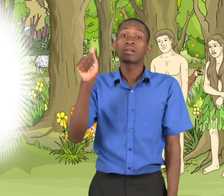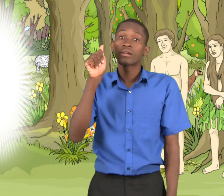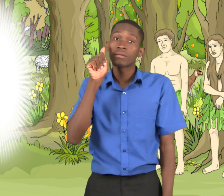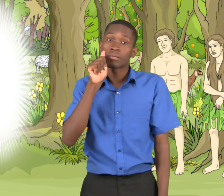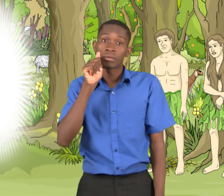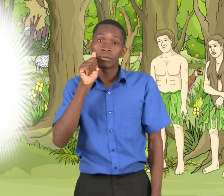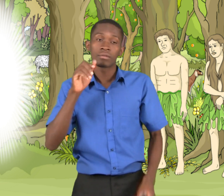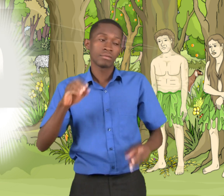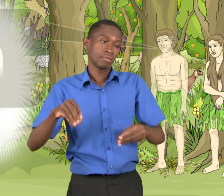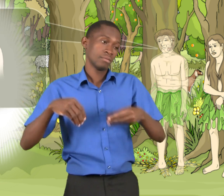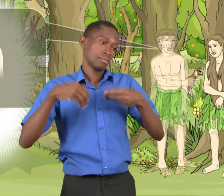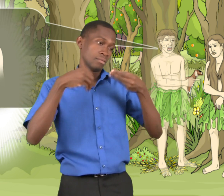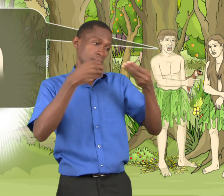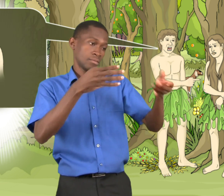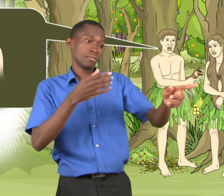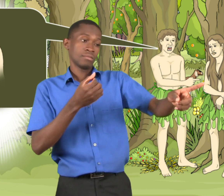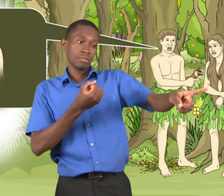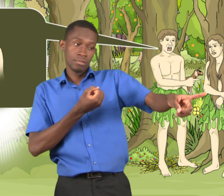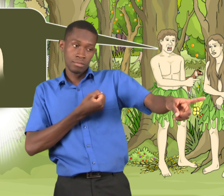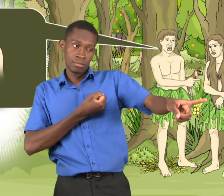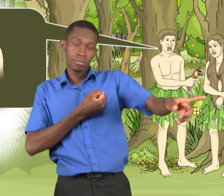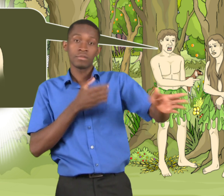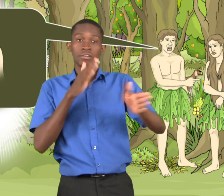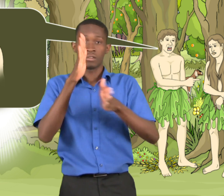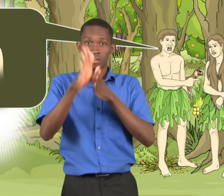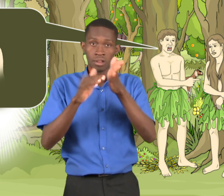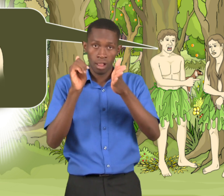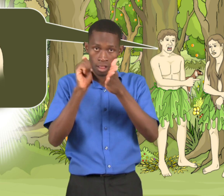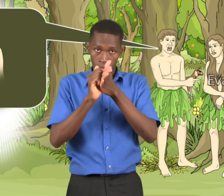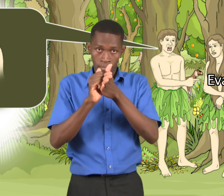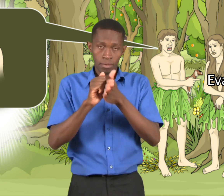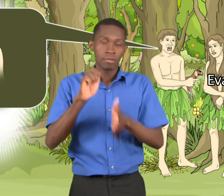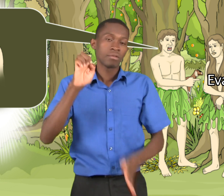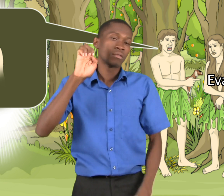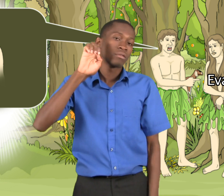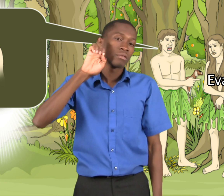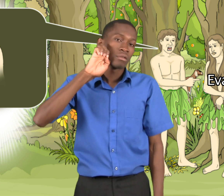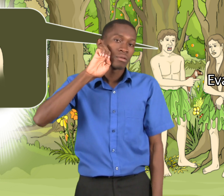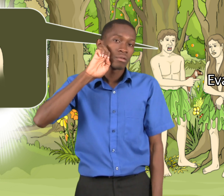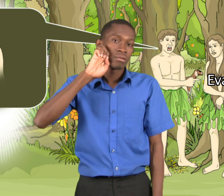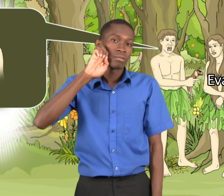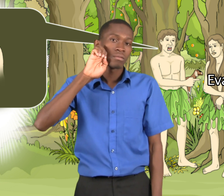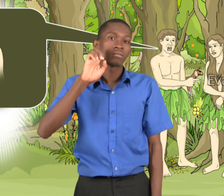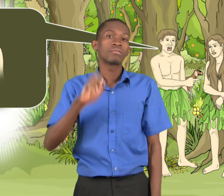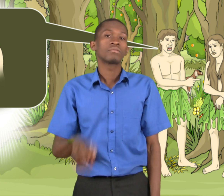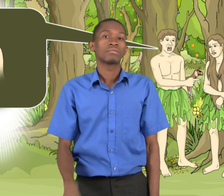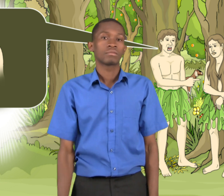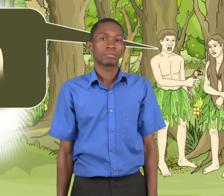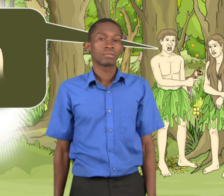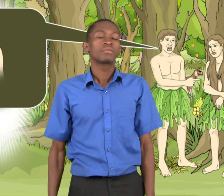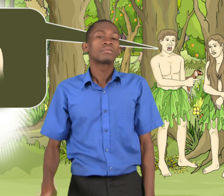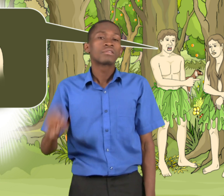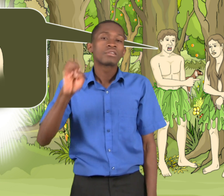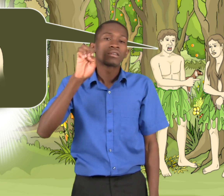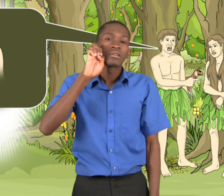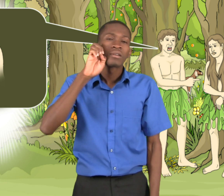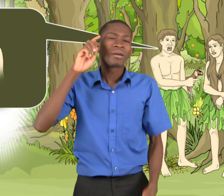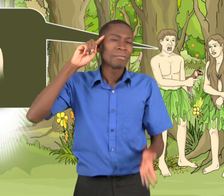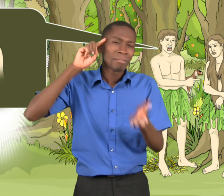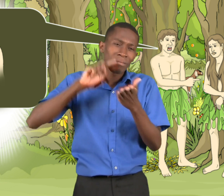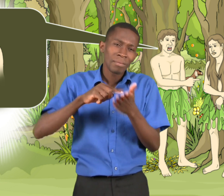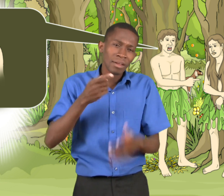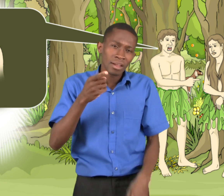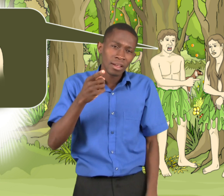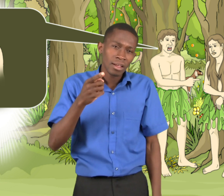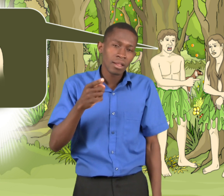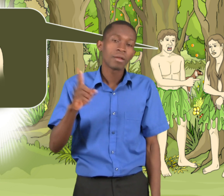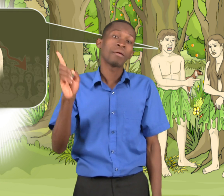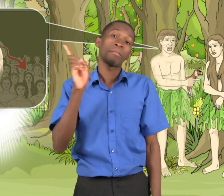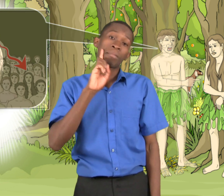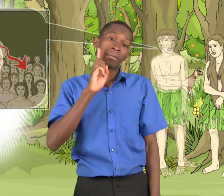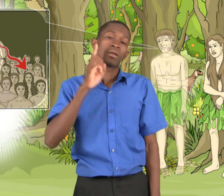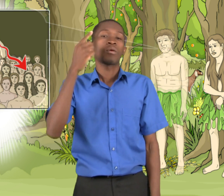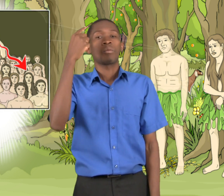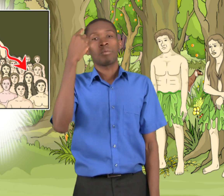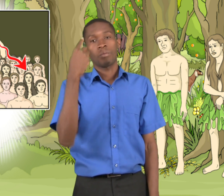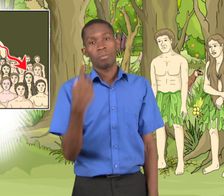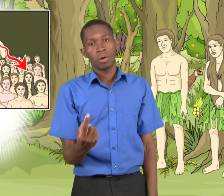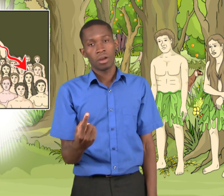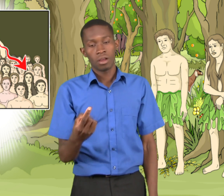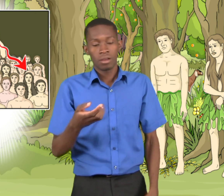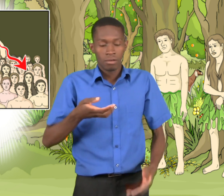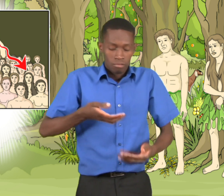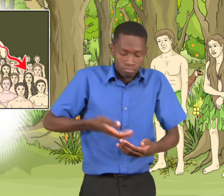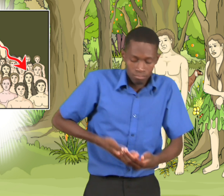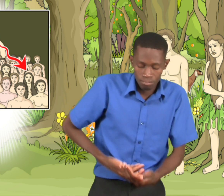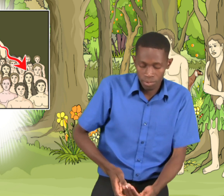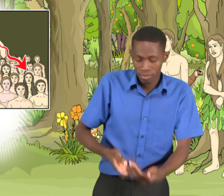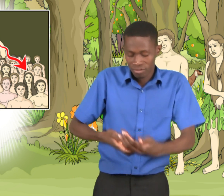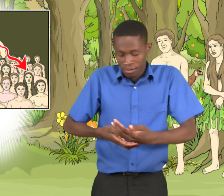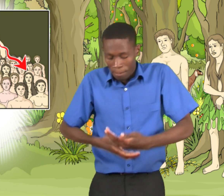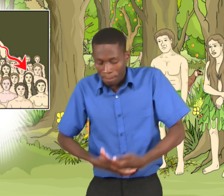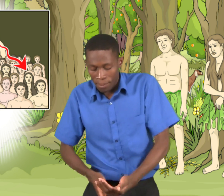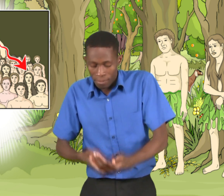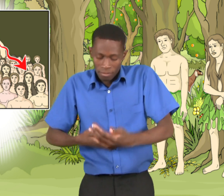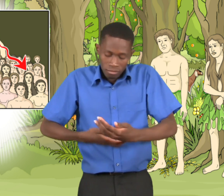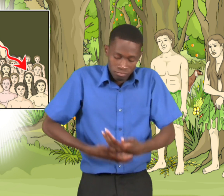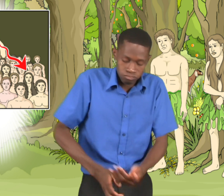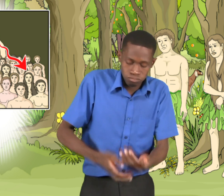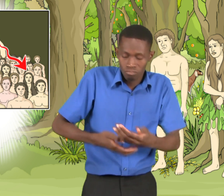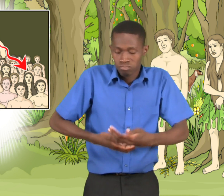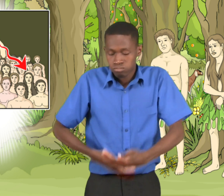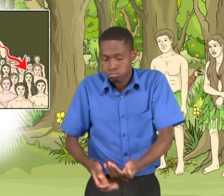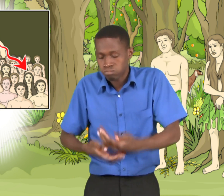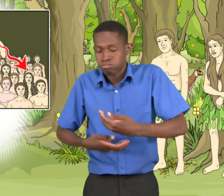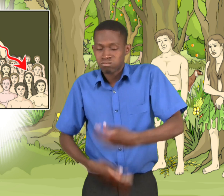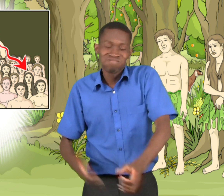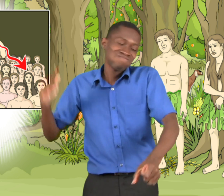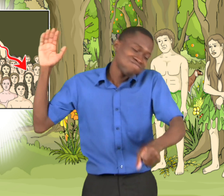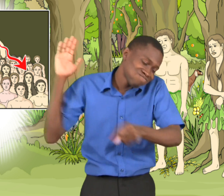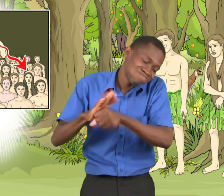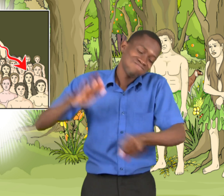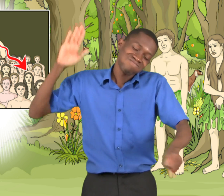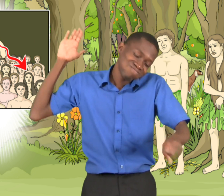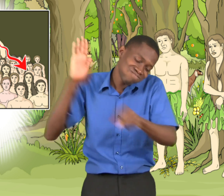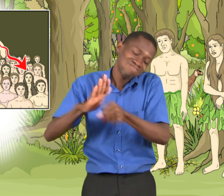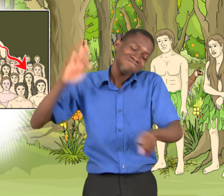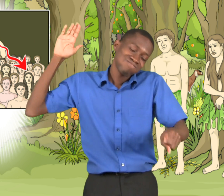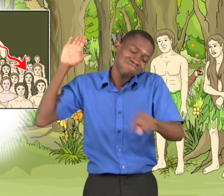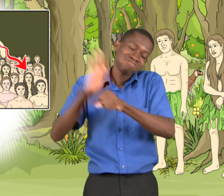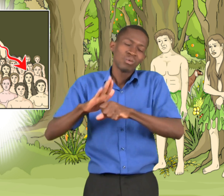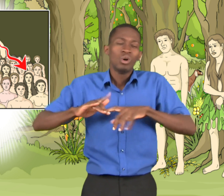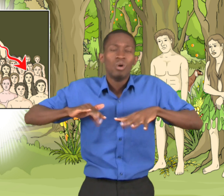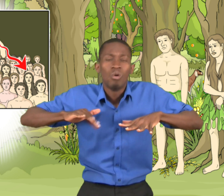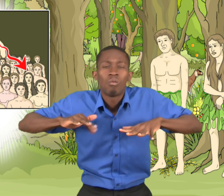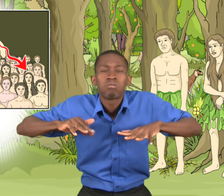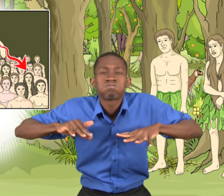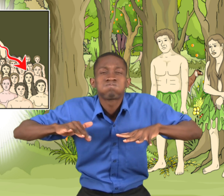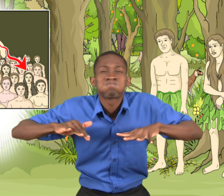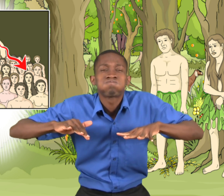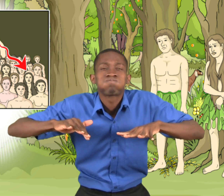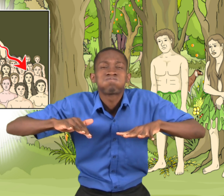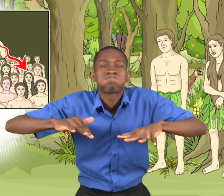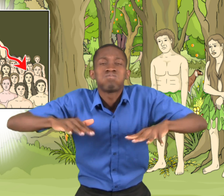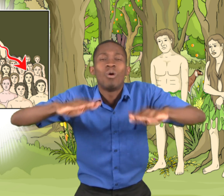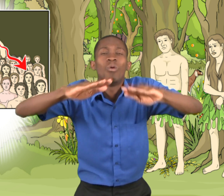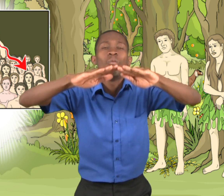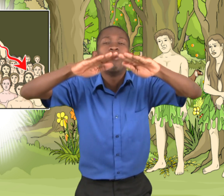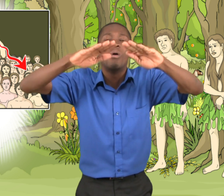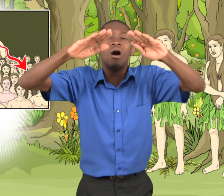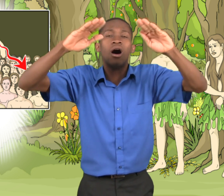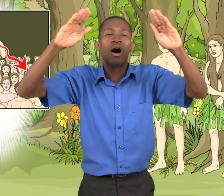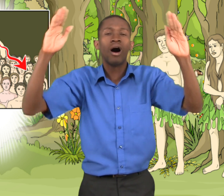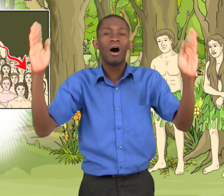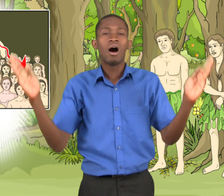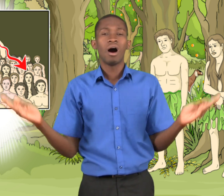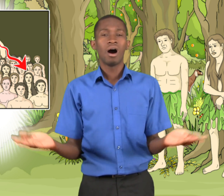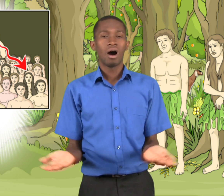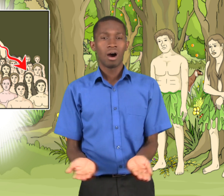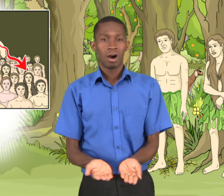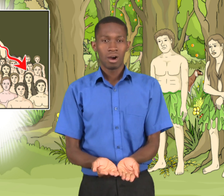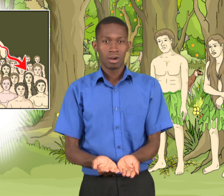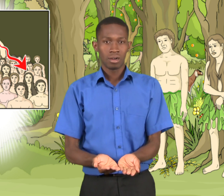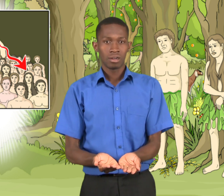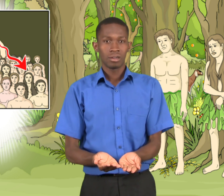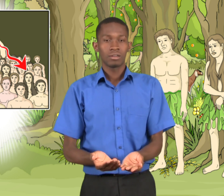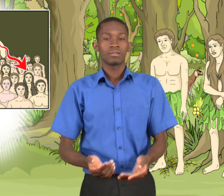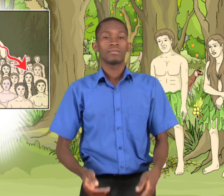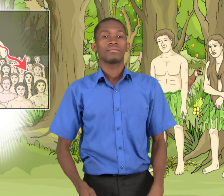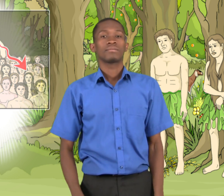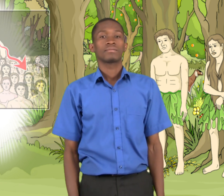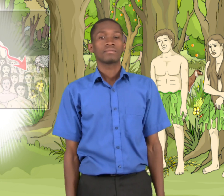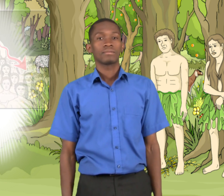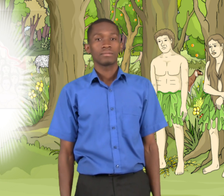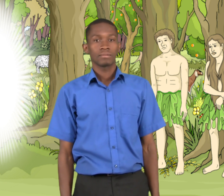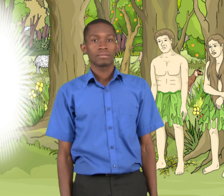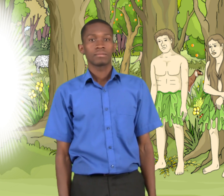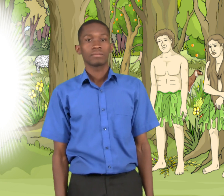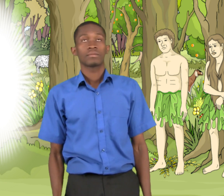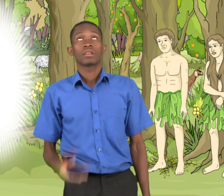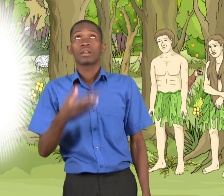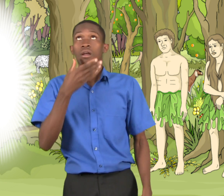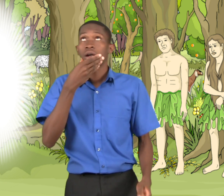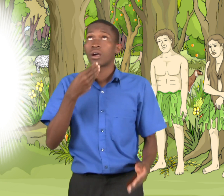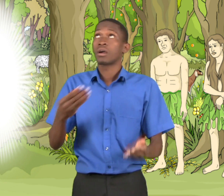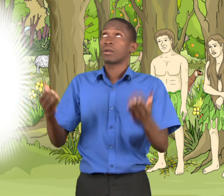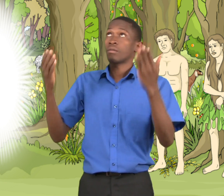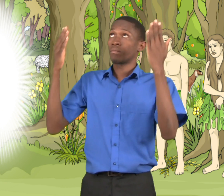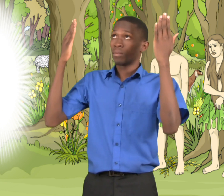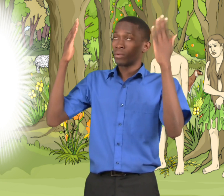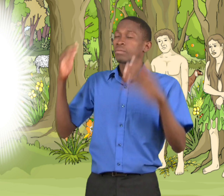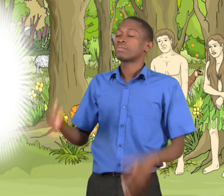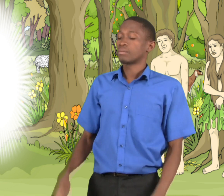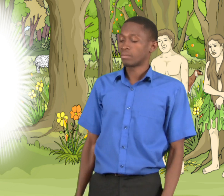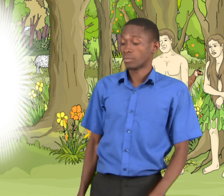And Adam named his wife Eve, because she would be the mother of all the living.